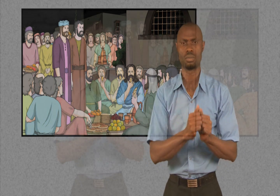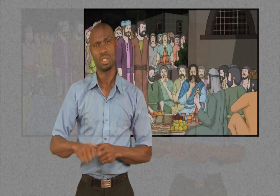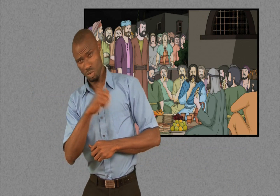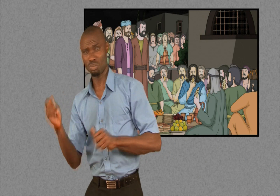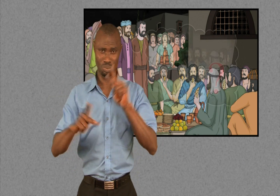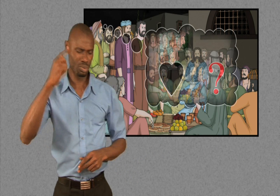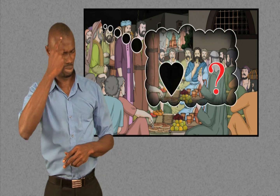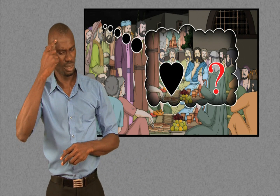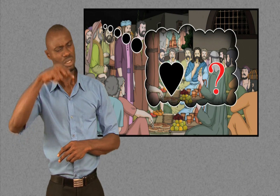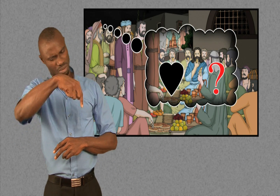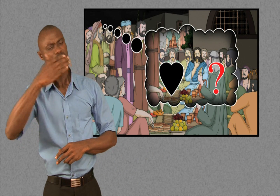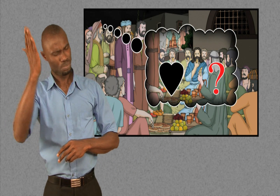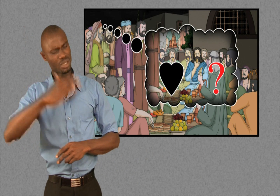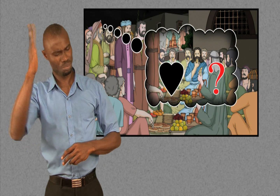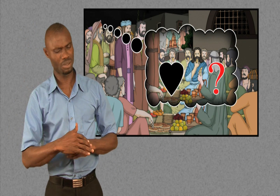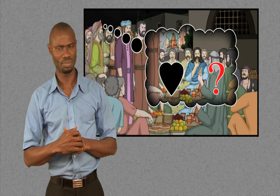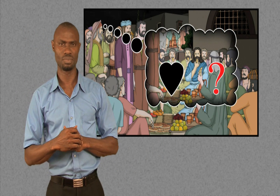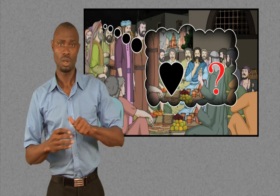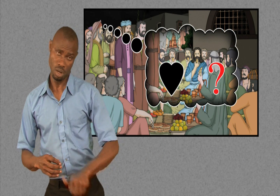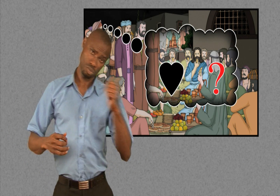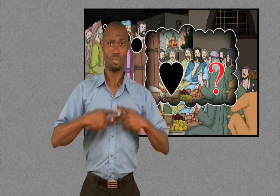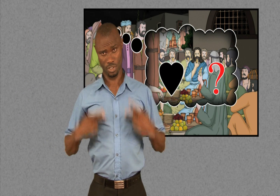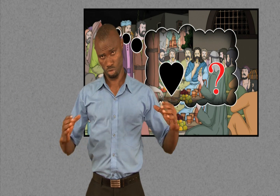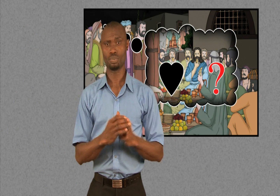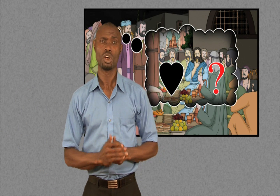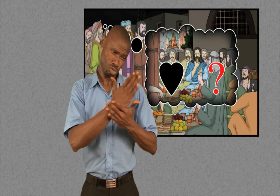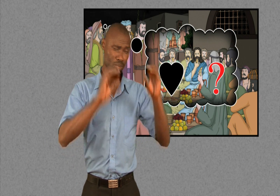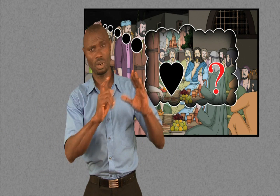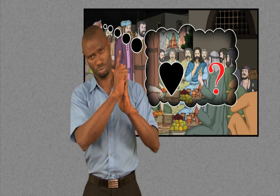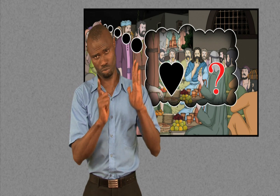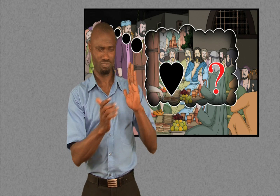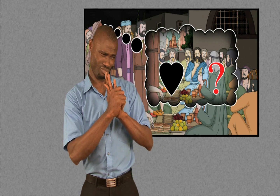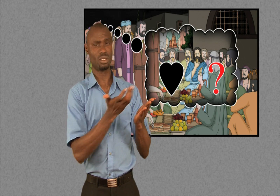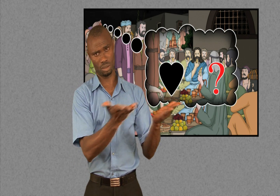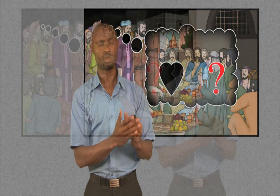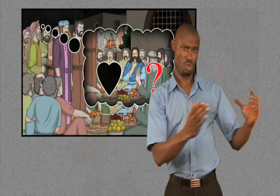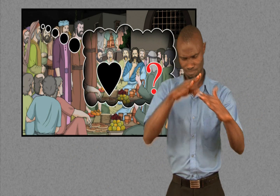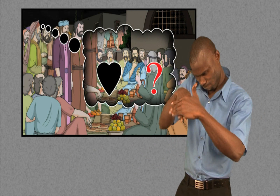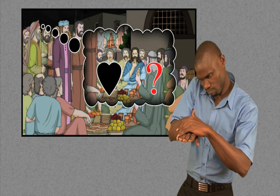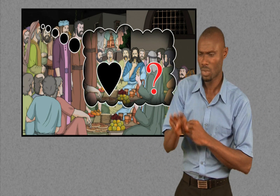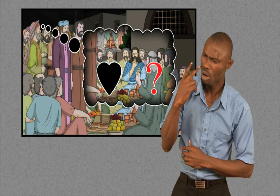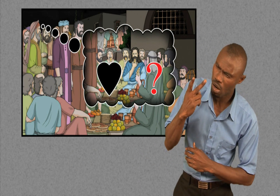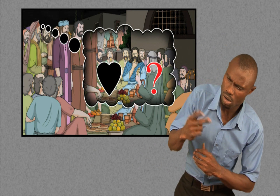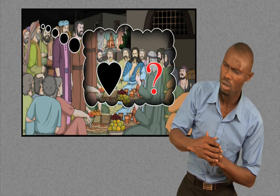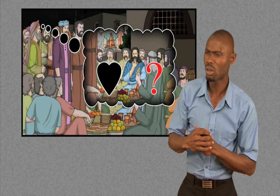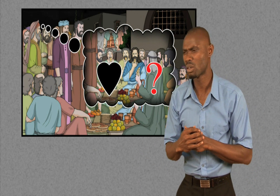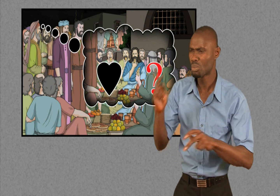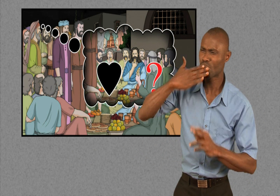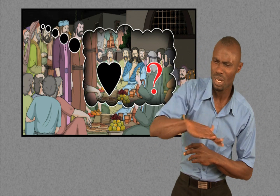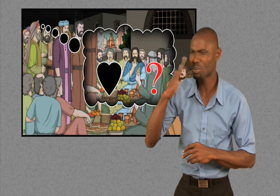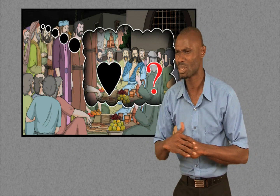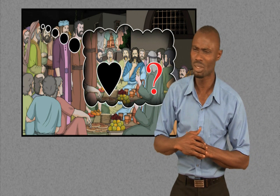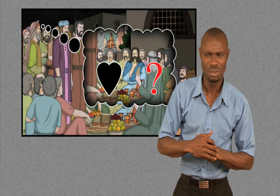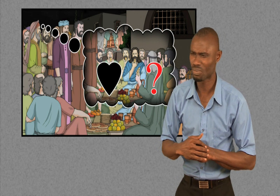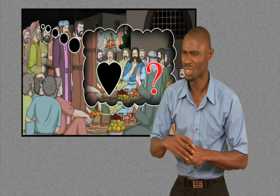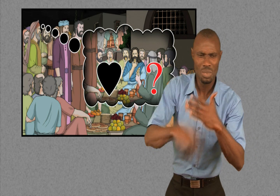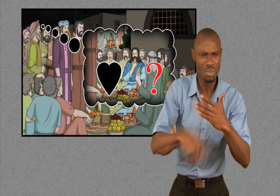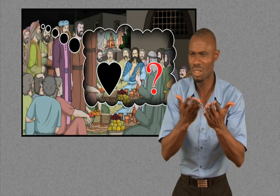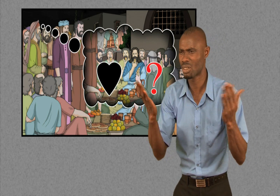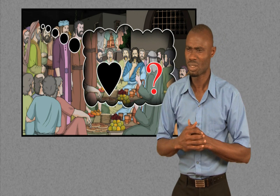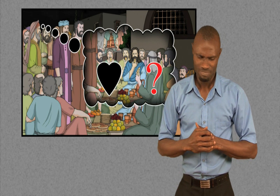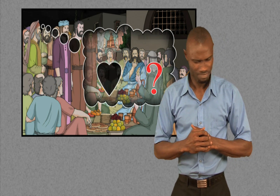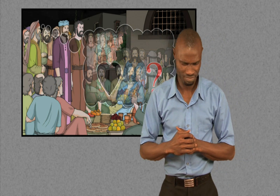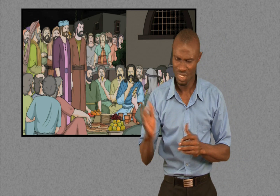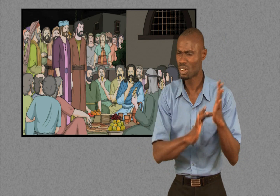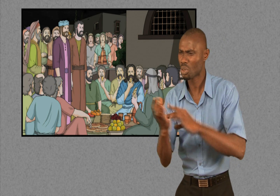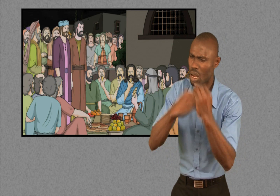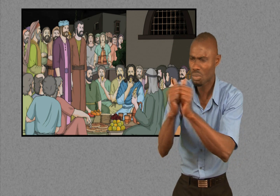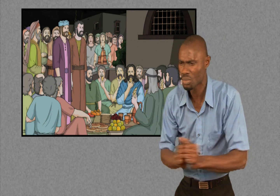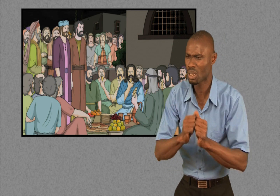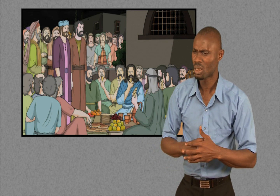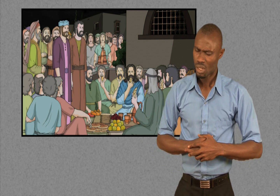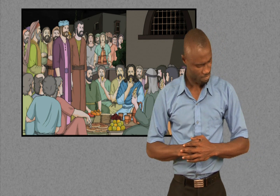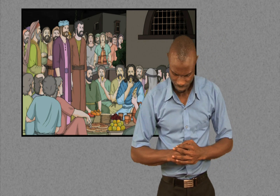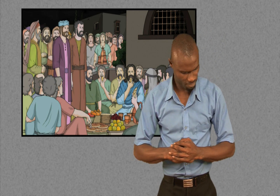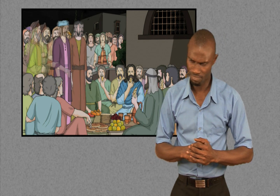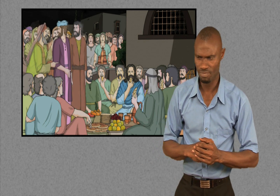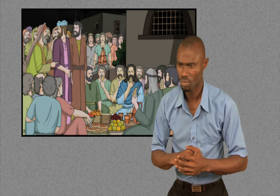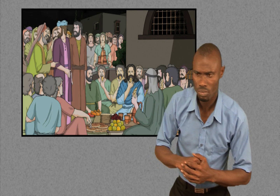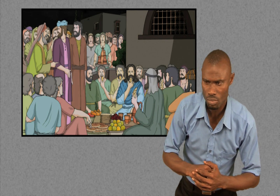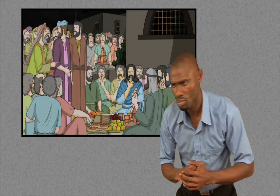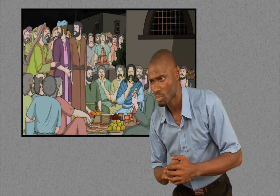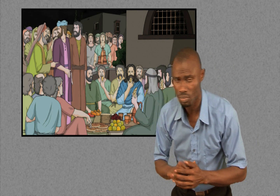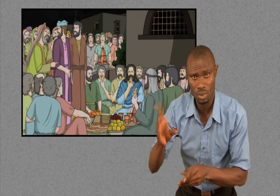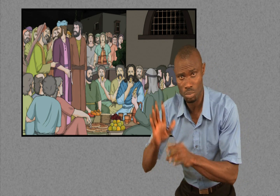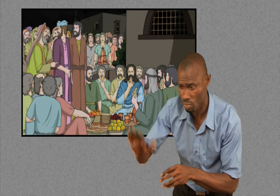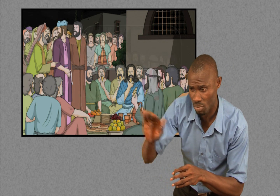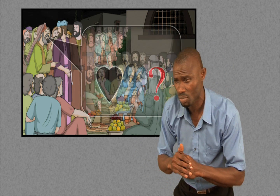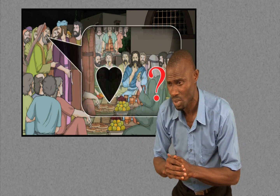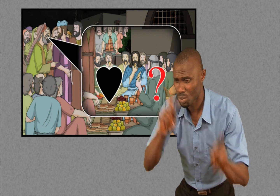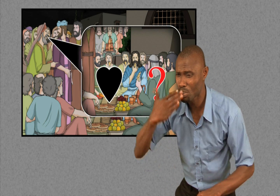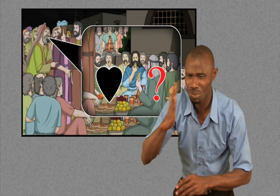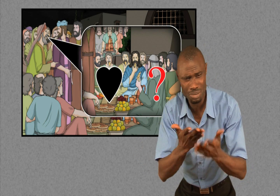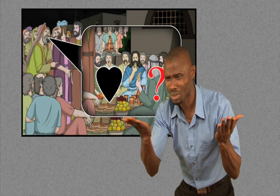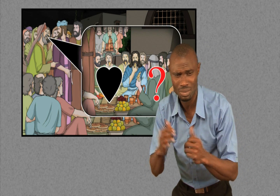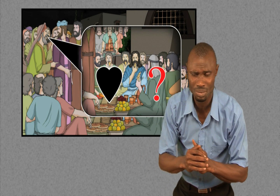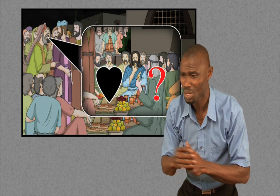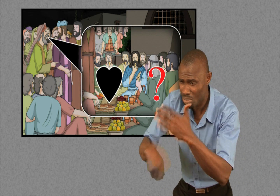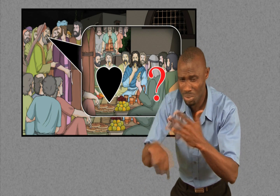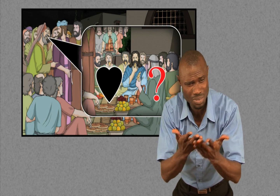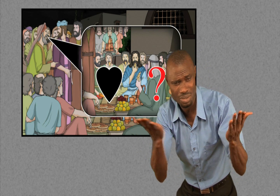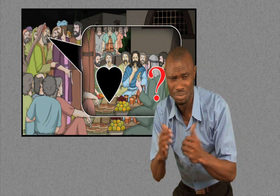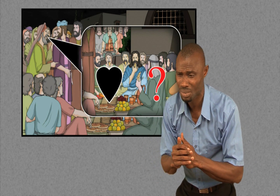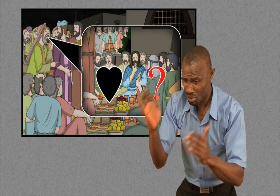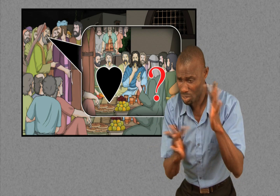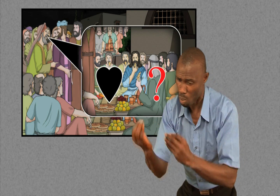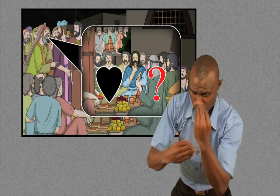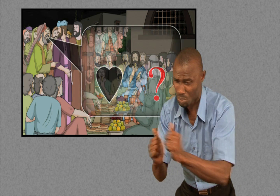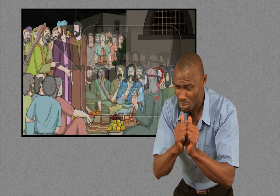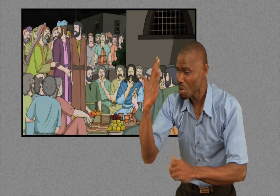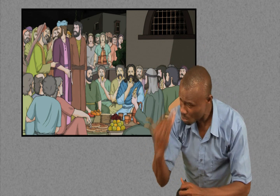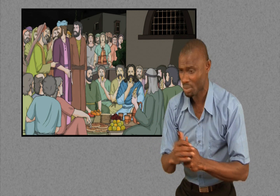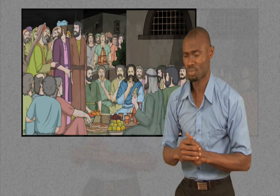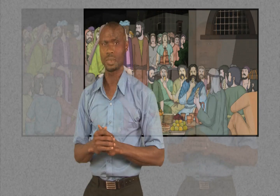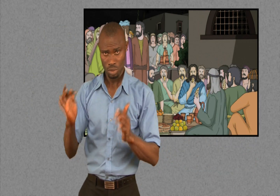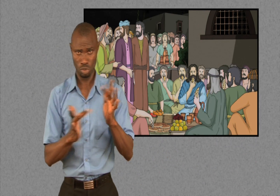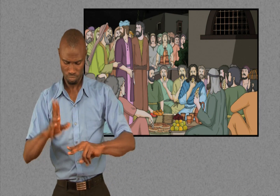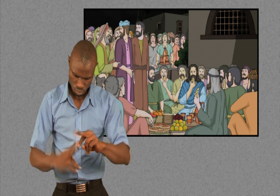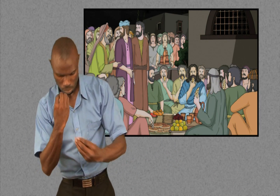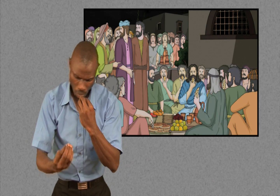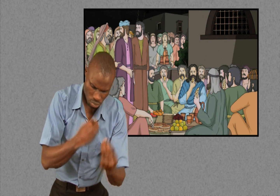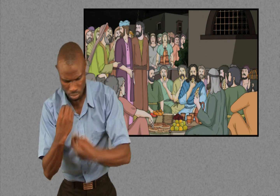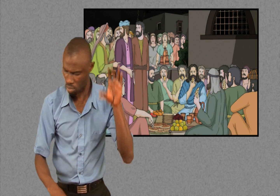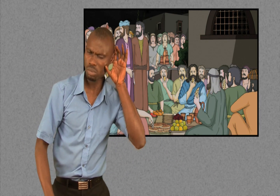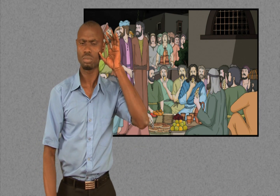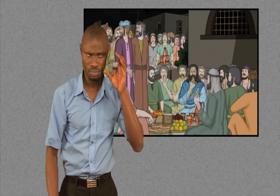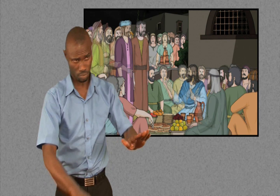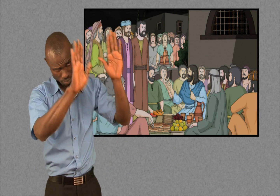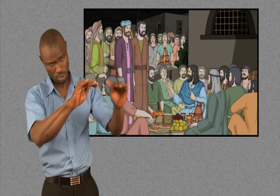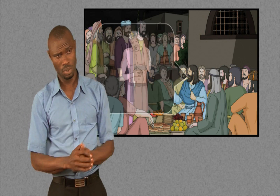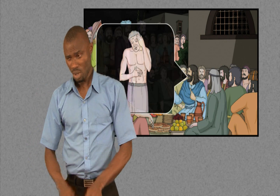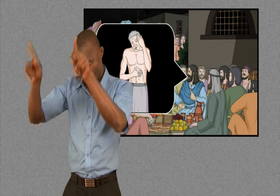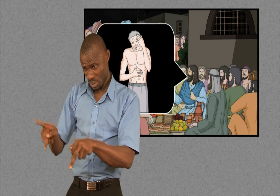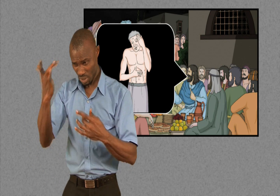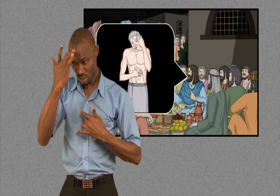When the scribes who were Pharisees saw Jesus eating with these people, they asked His disciples, “Why does He eat with tax collectors and sinners?”